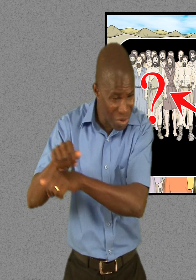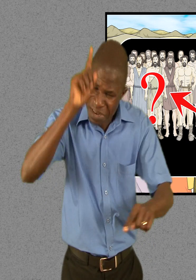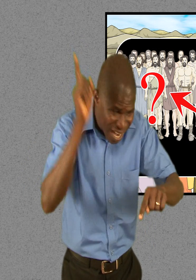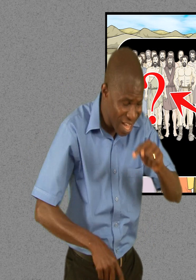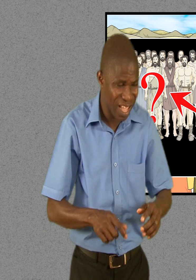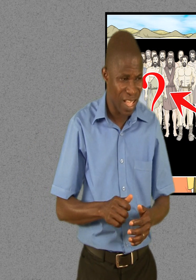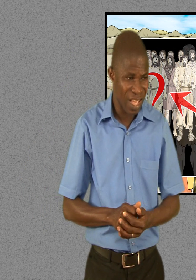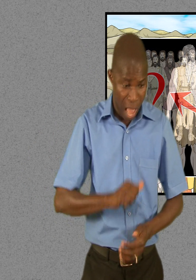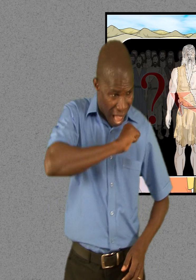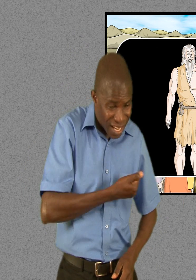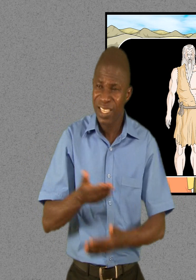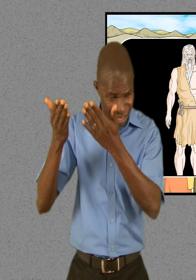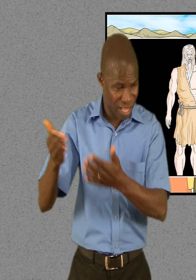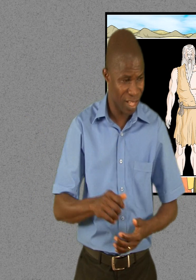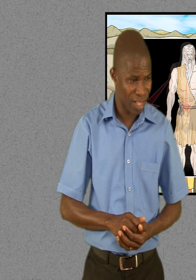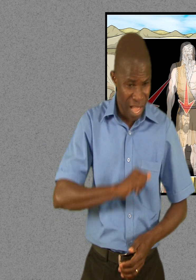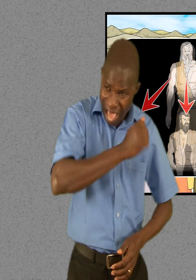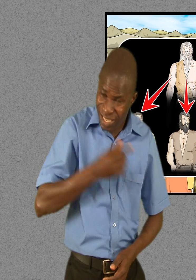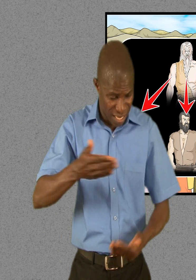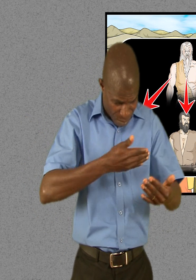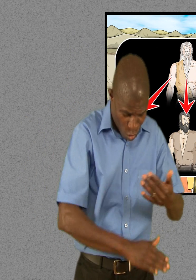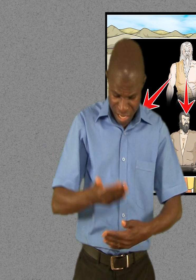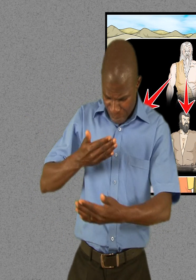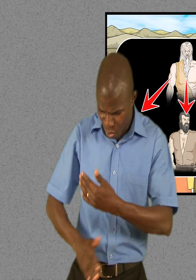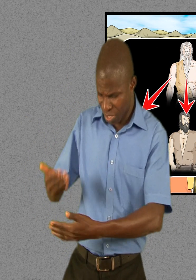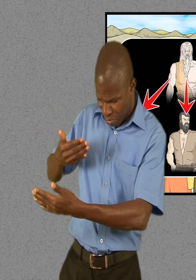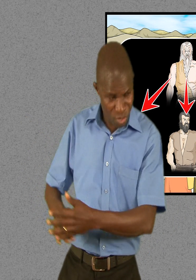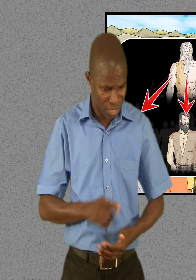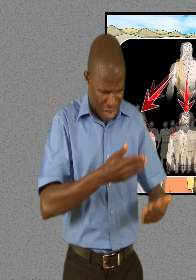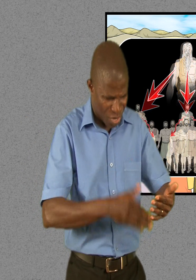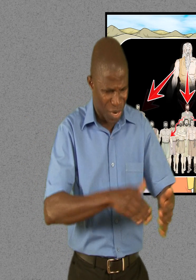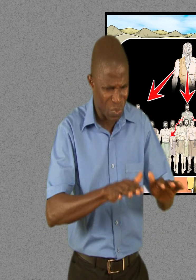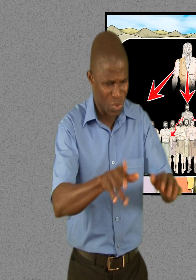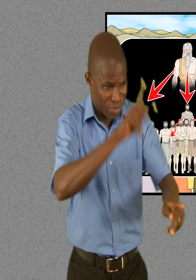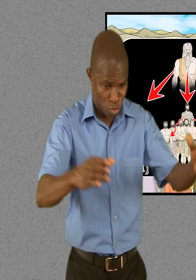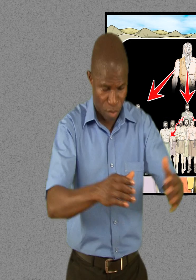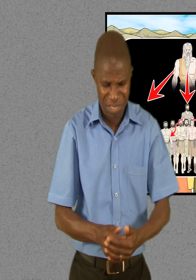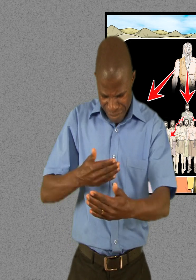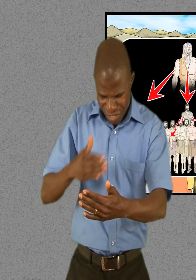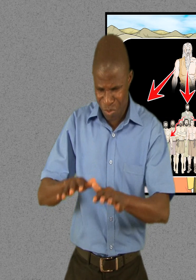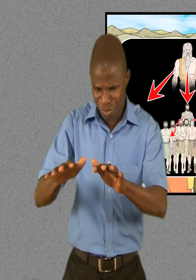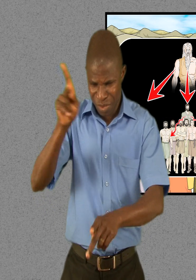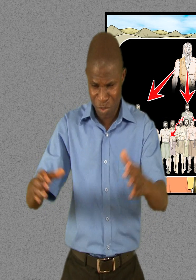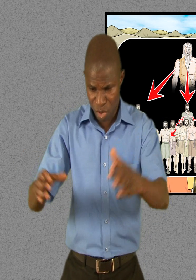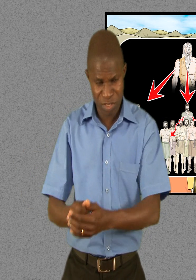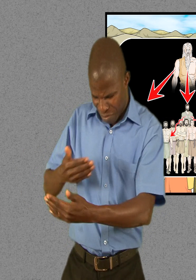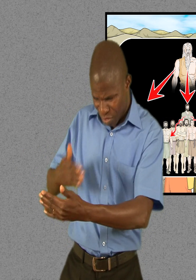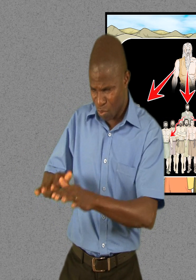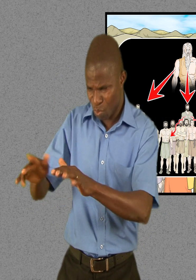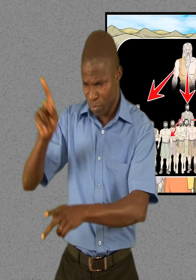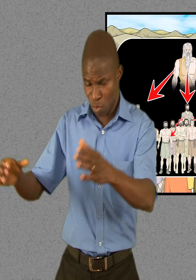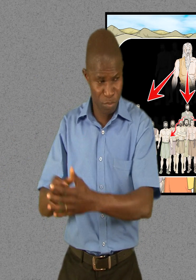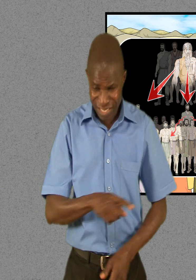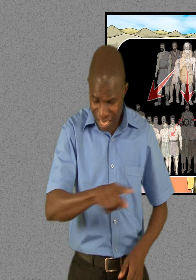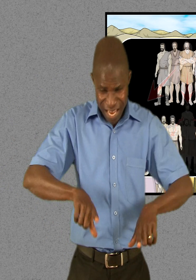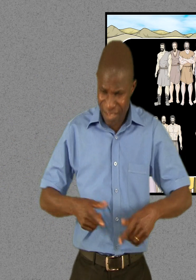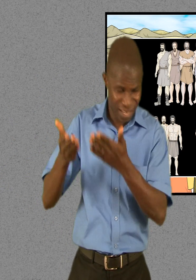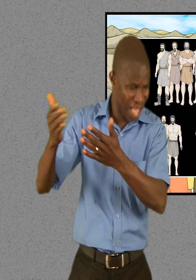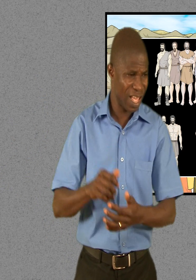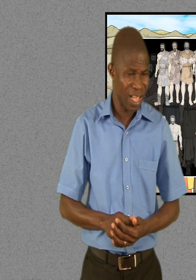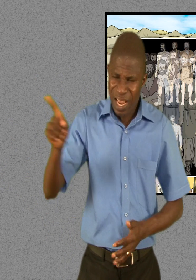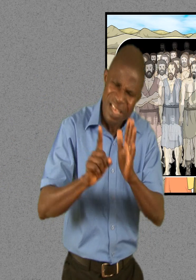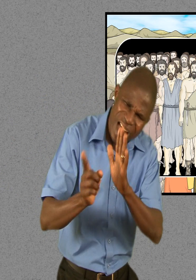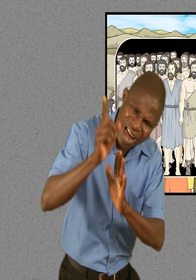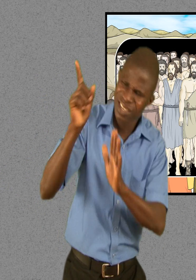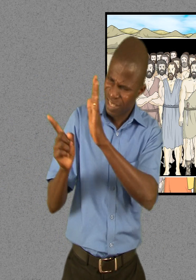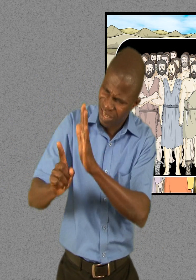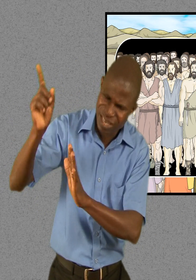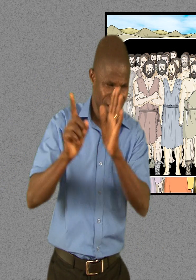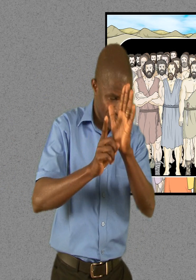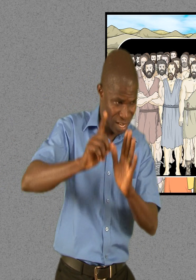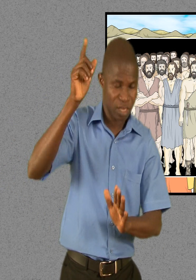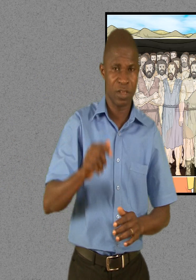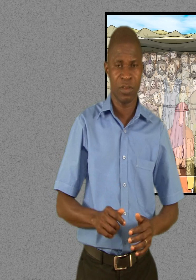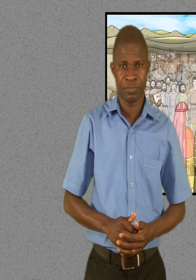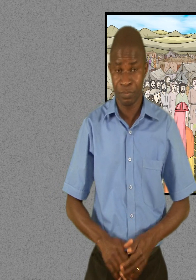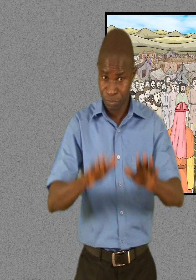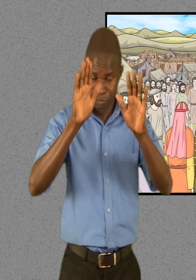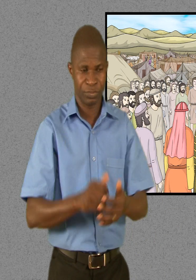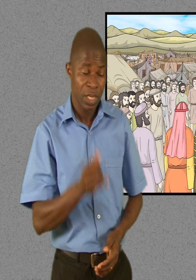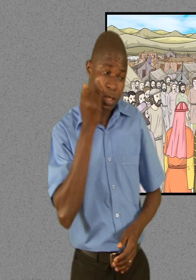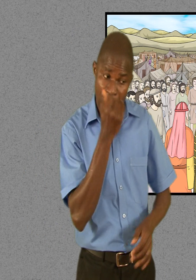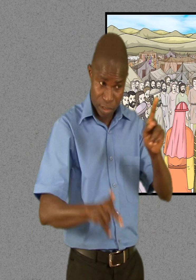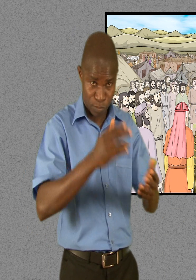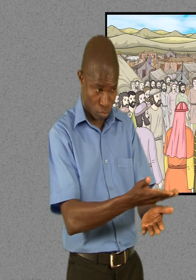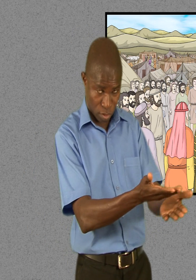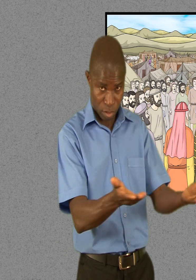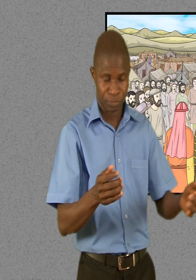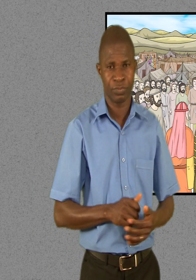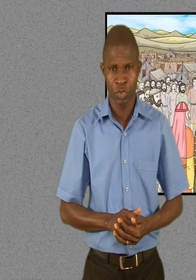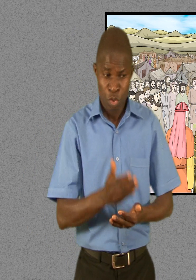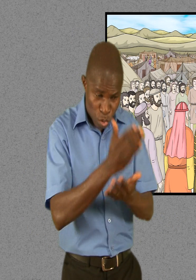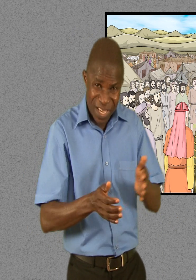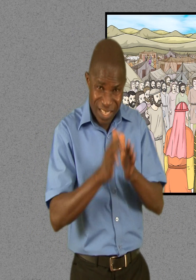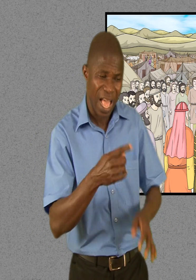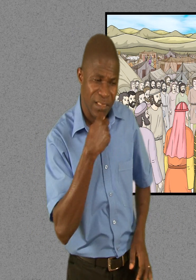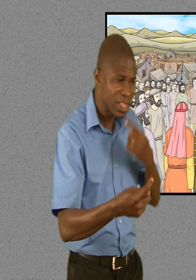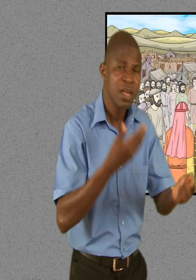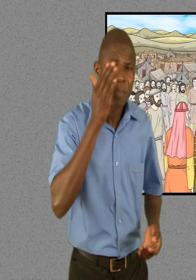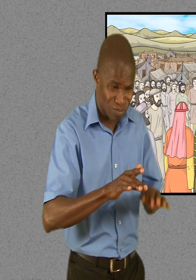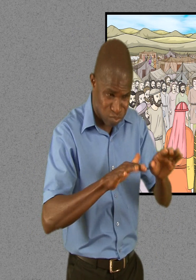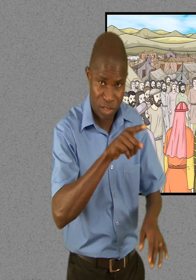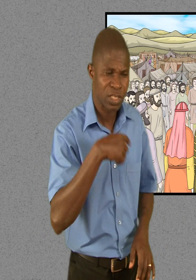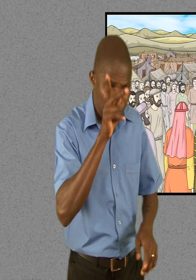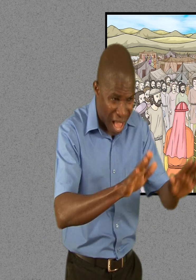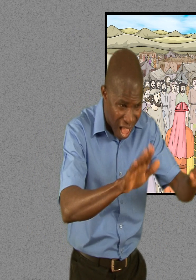We even saw the Nephilim there—the descendants of Anak that come from the Nephilim!